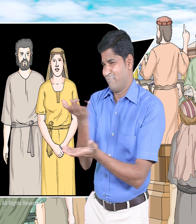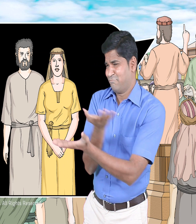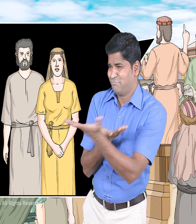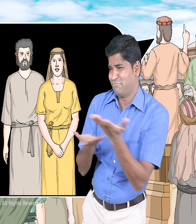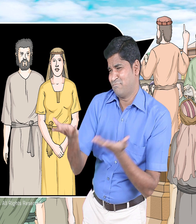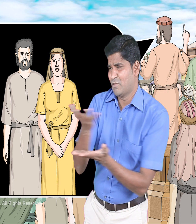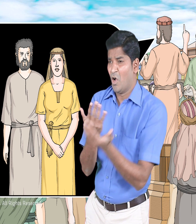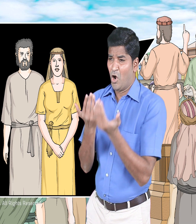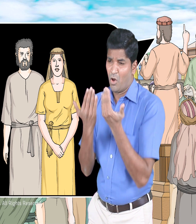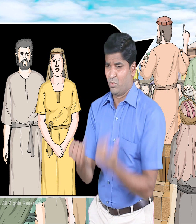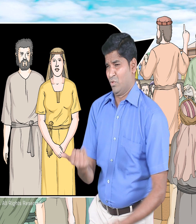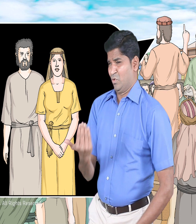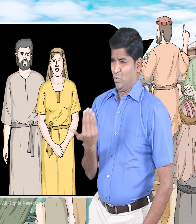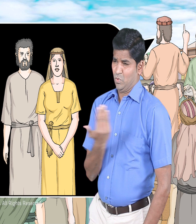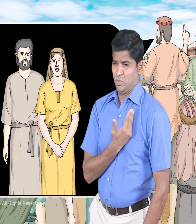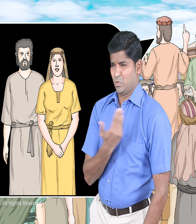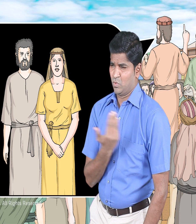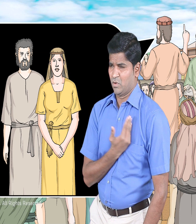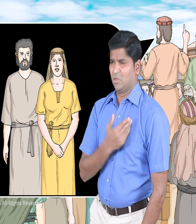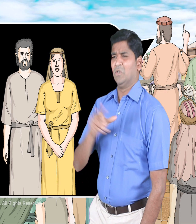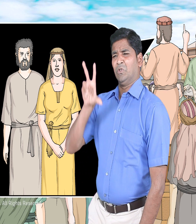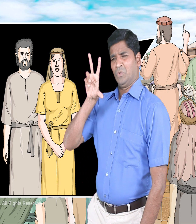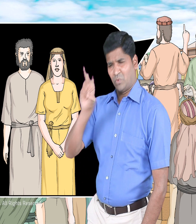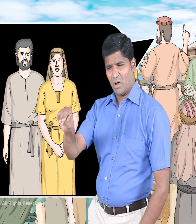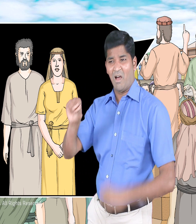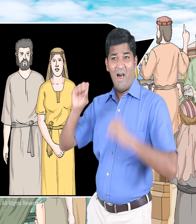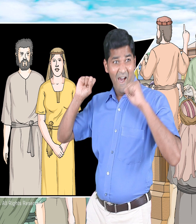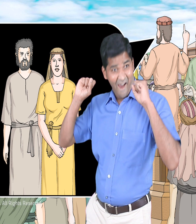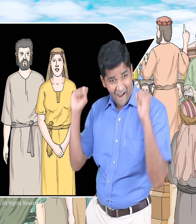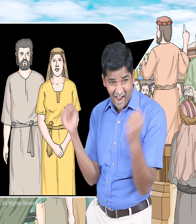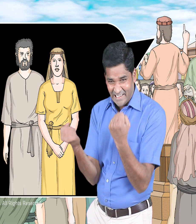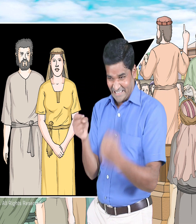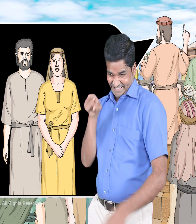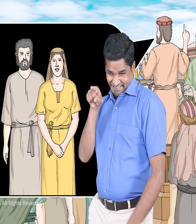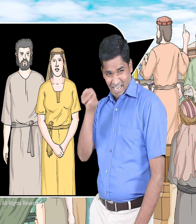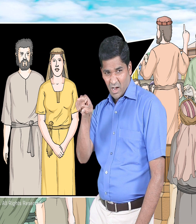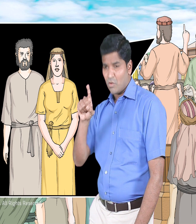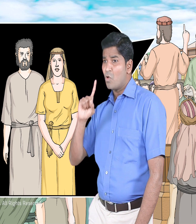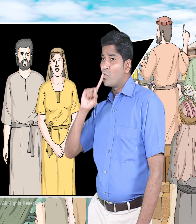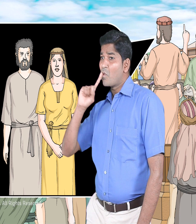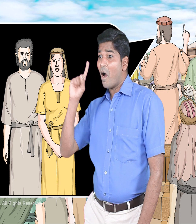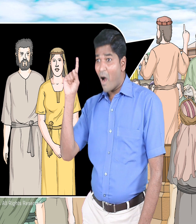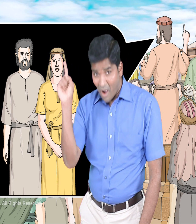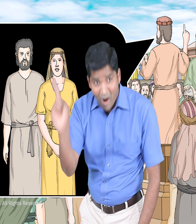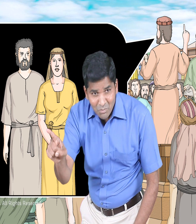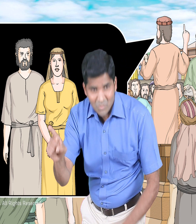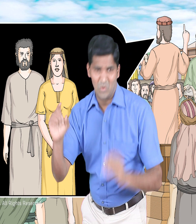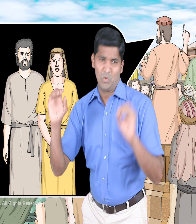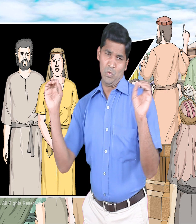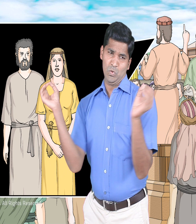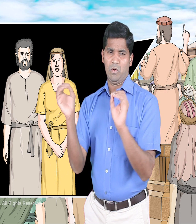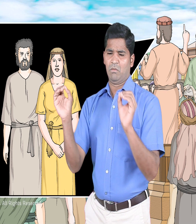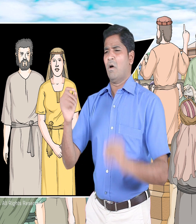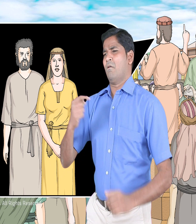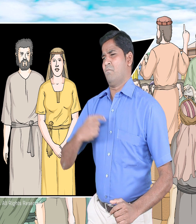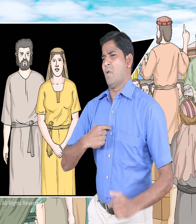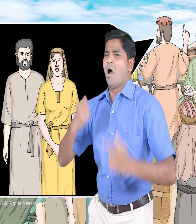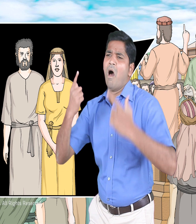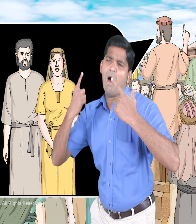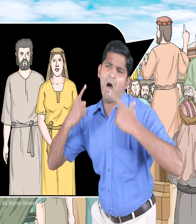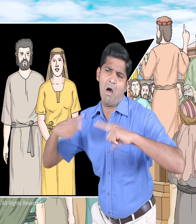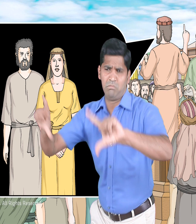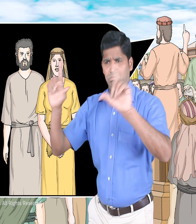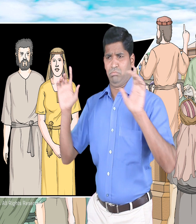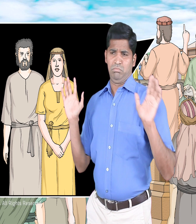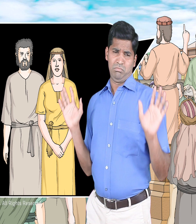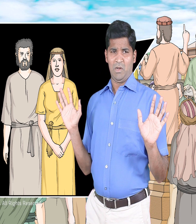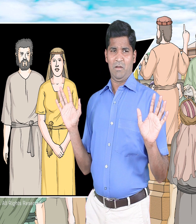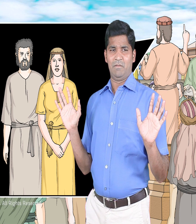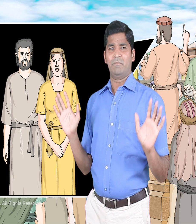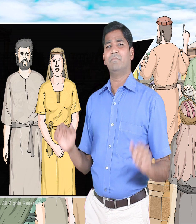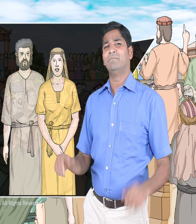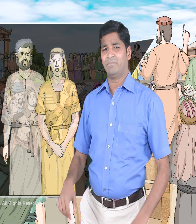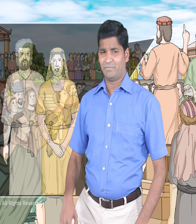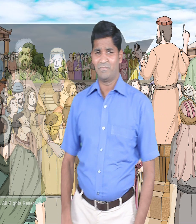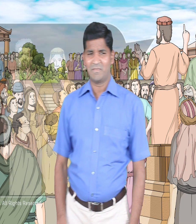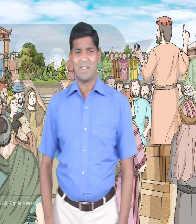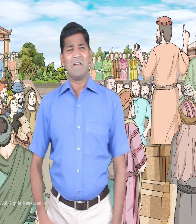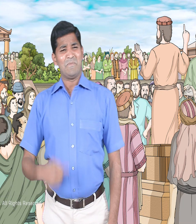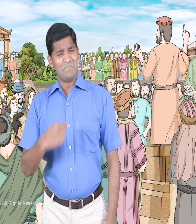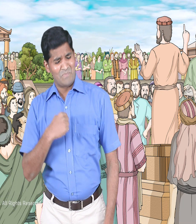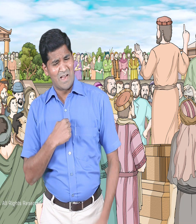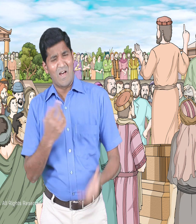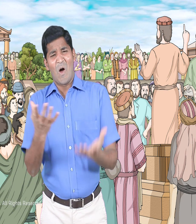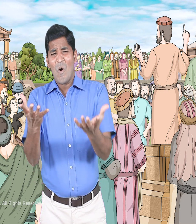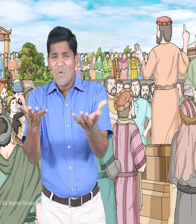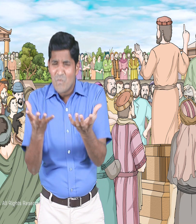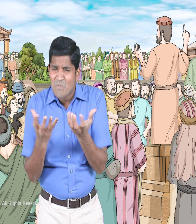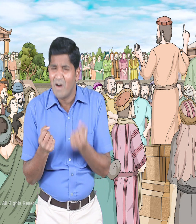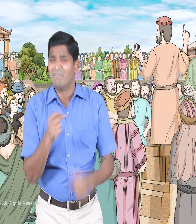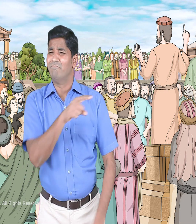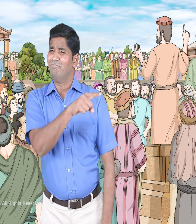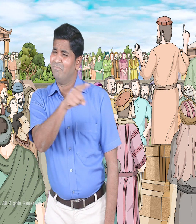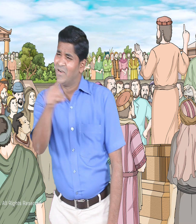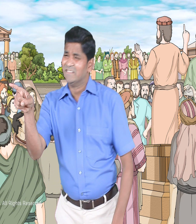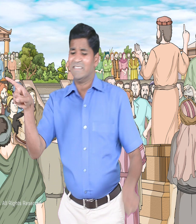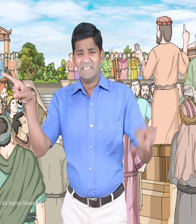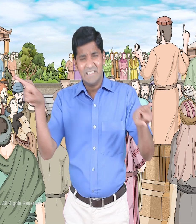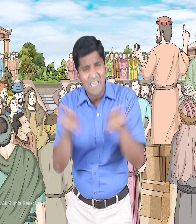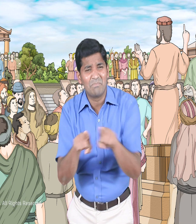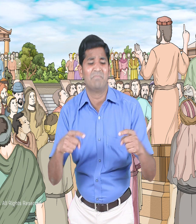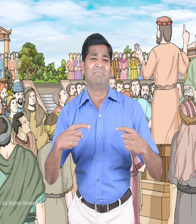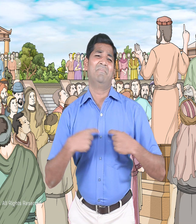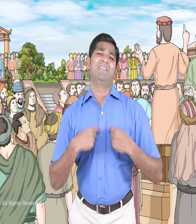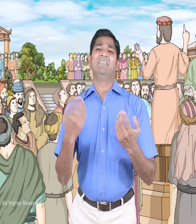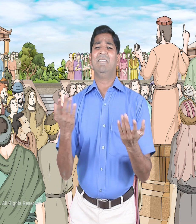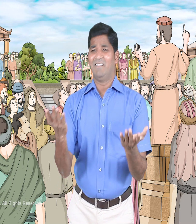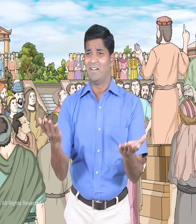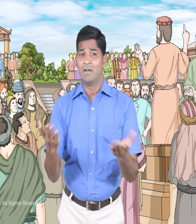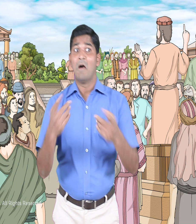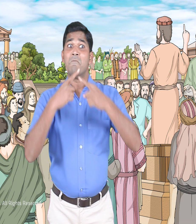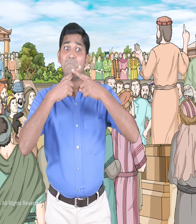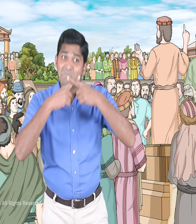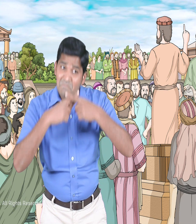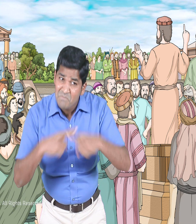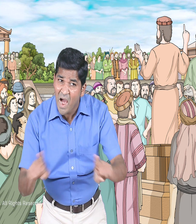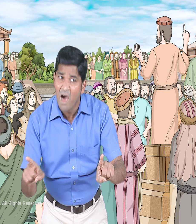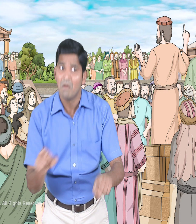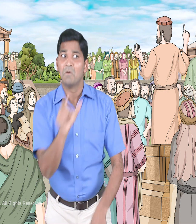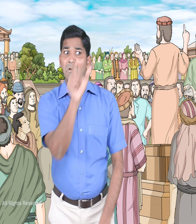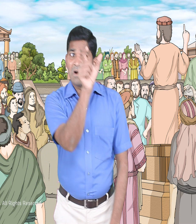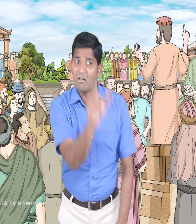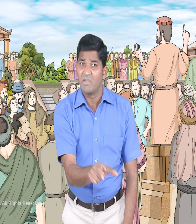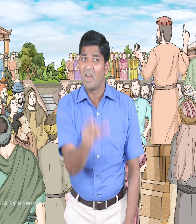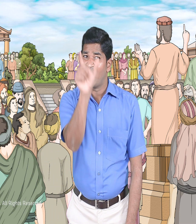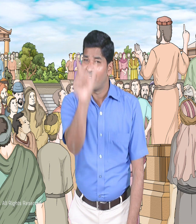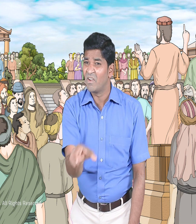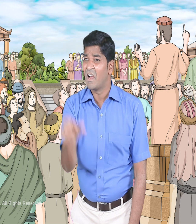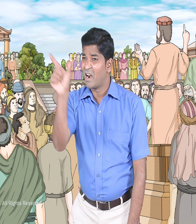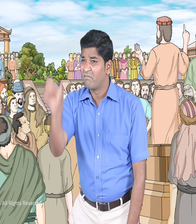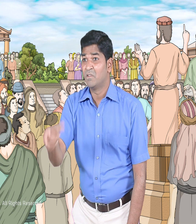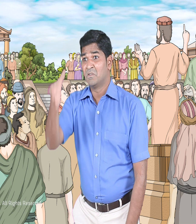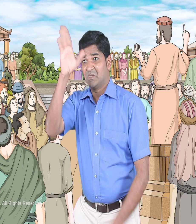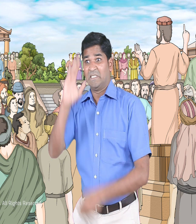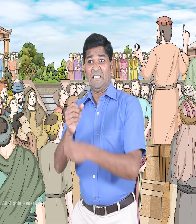I wish that all men were as I am.